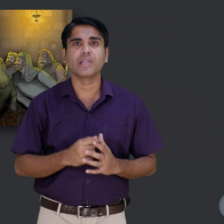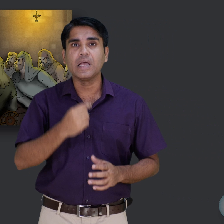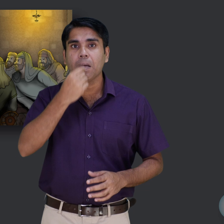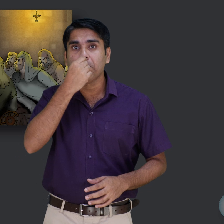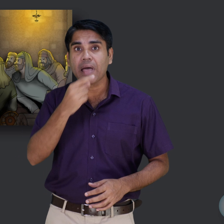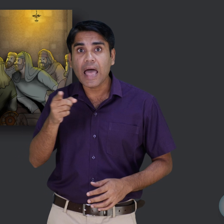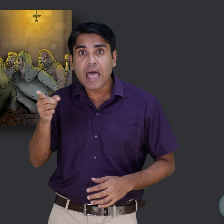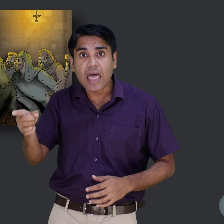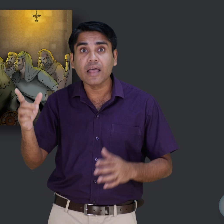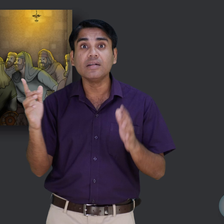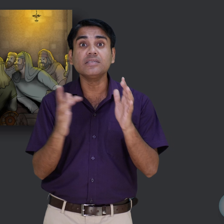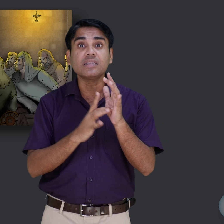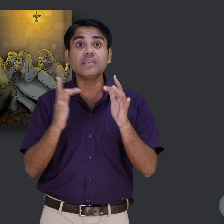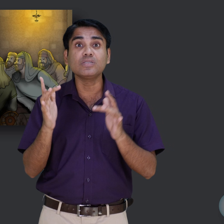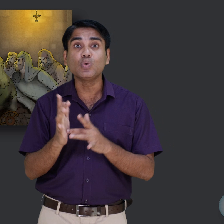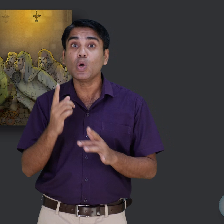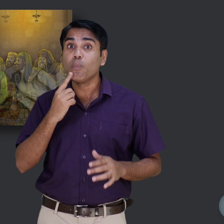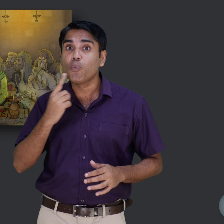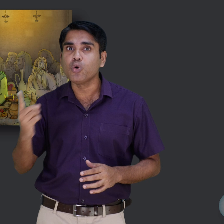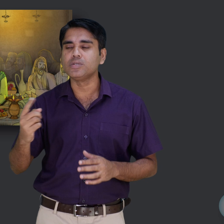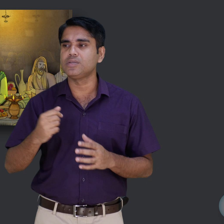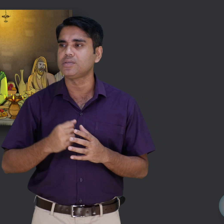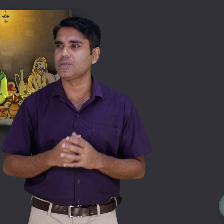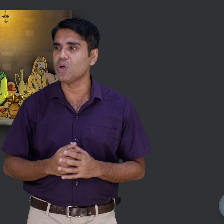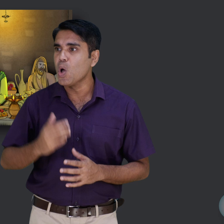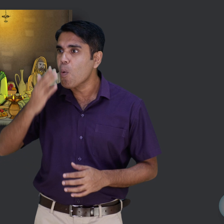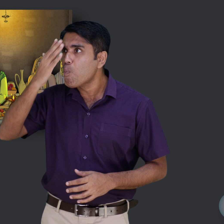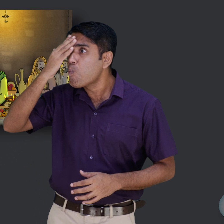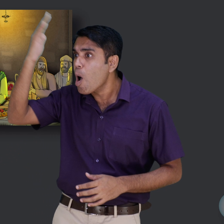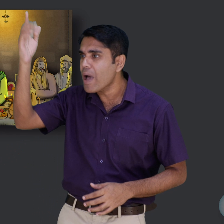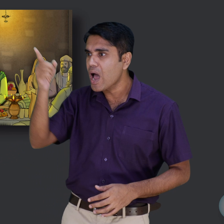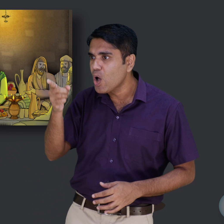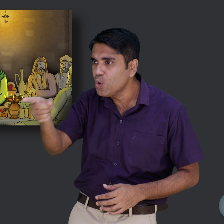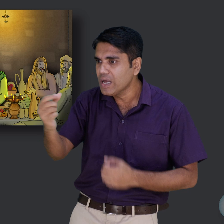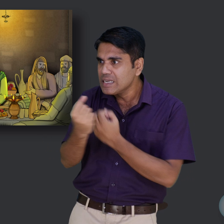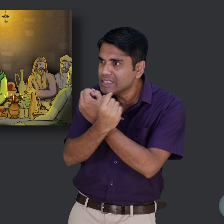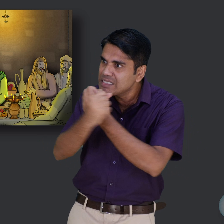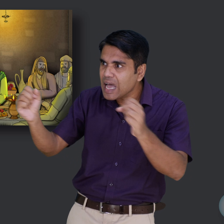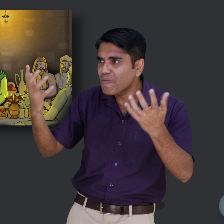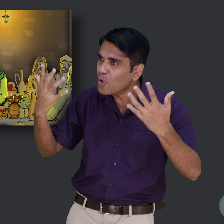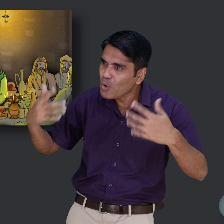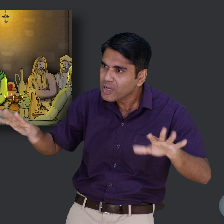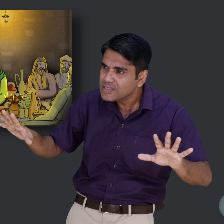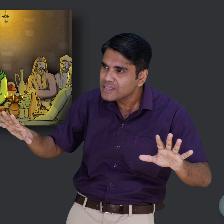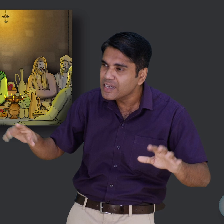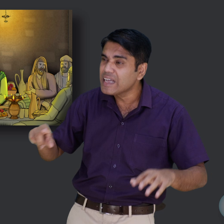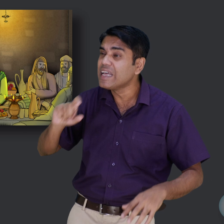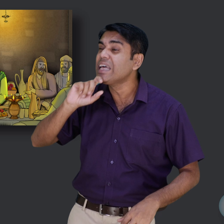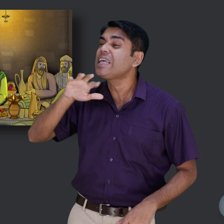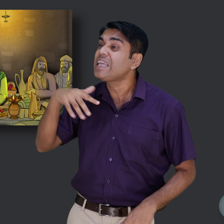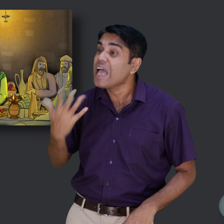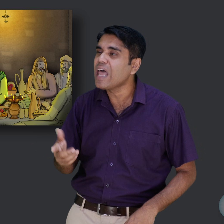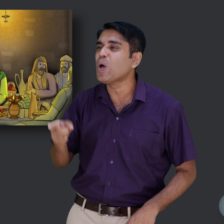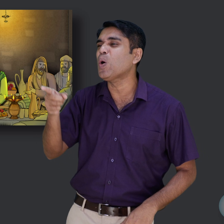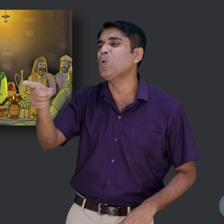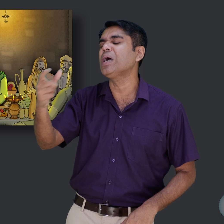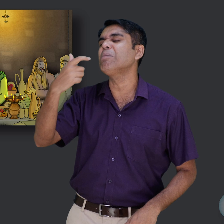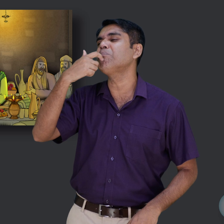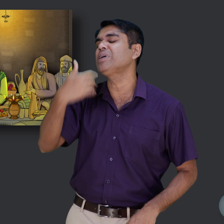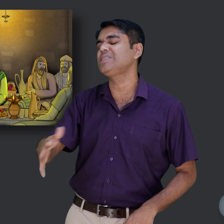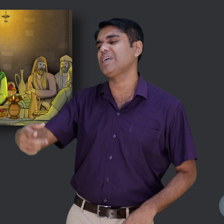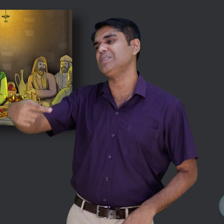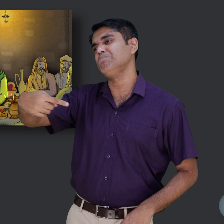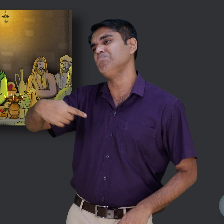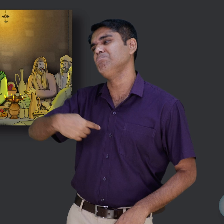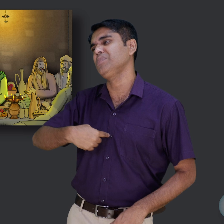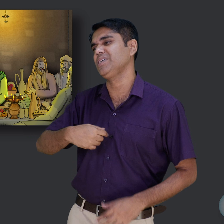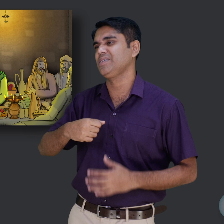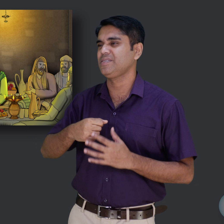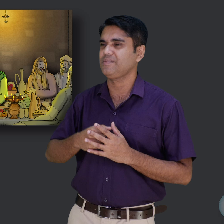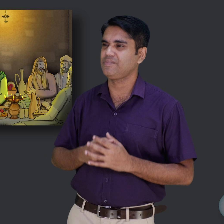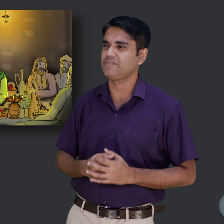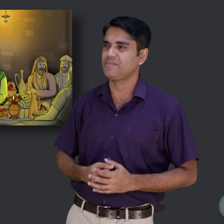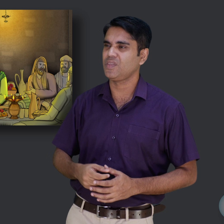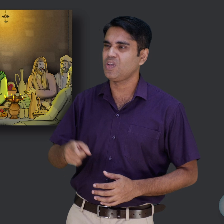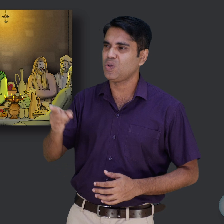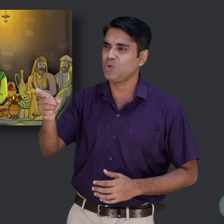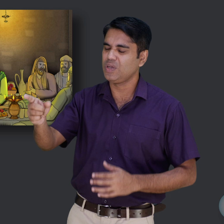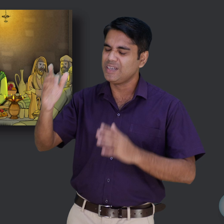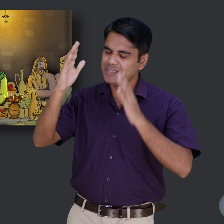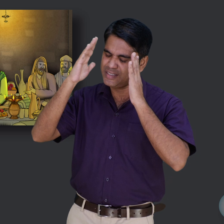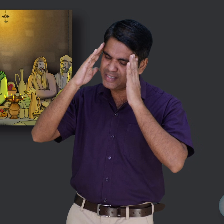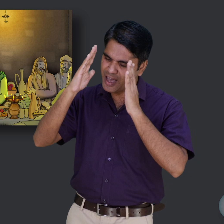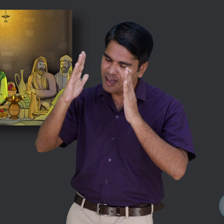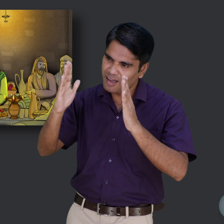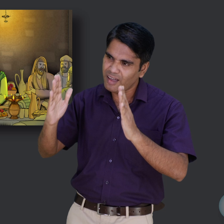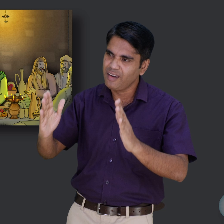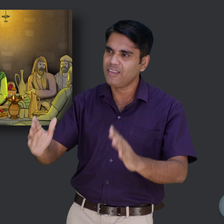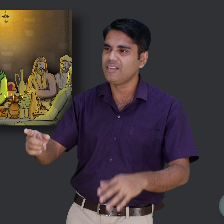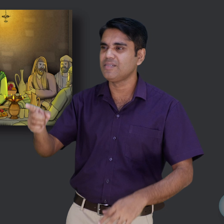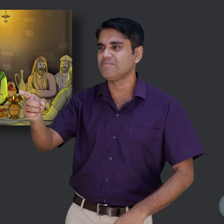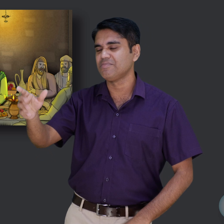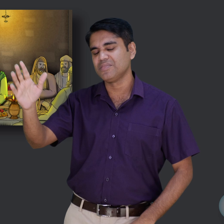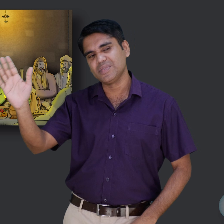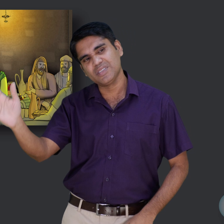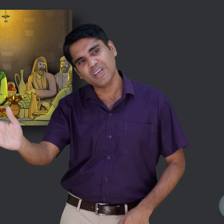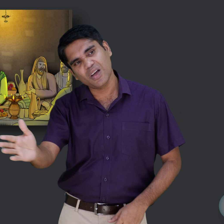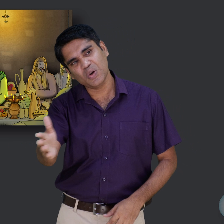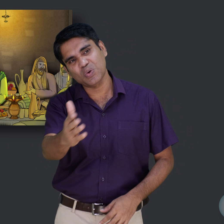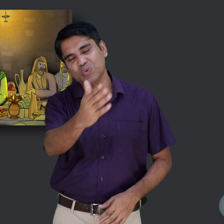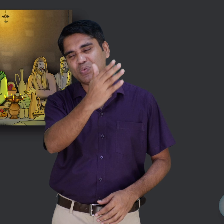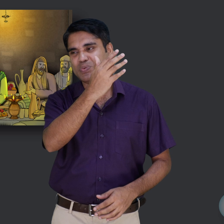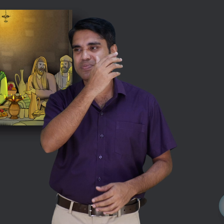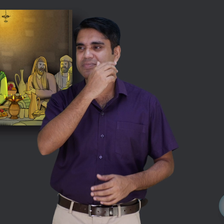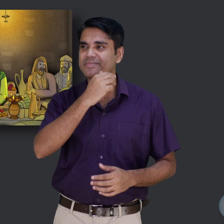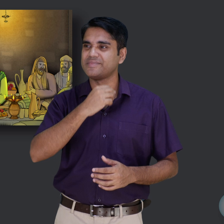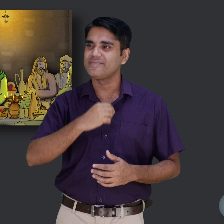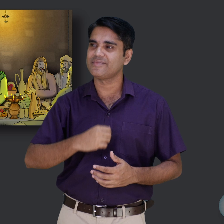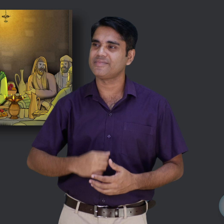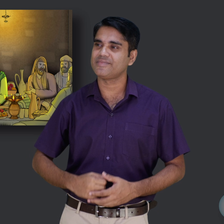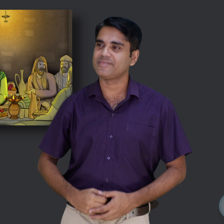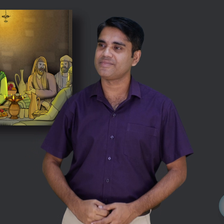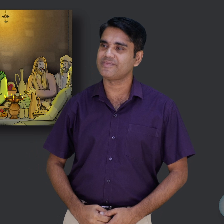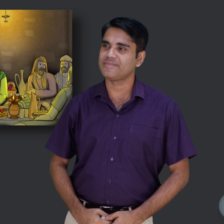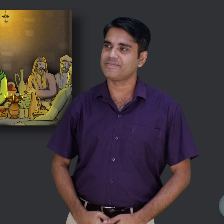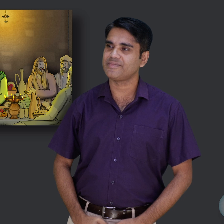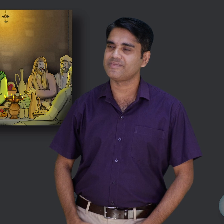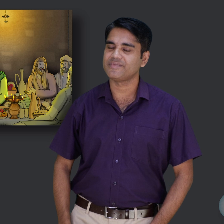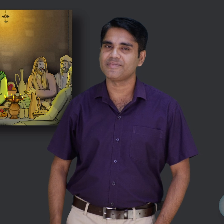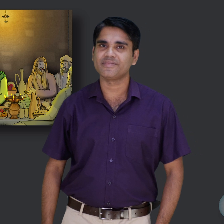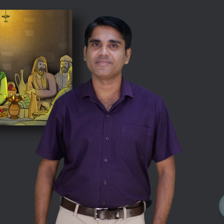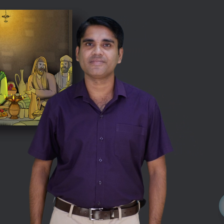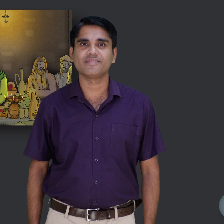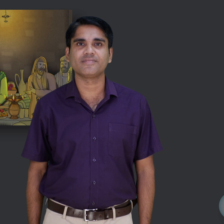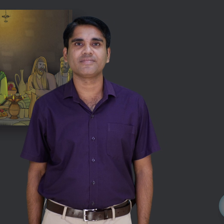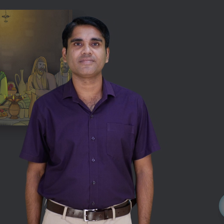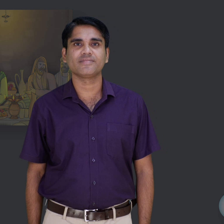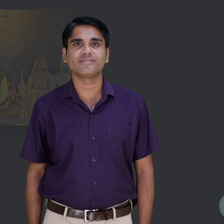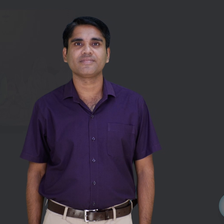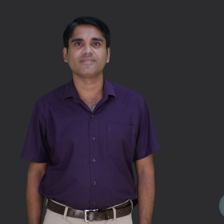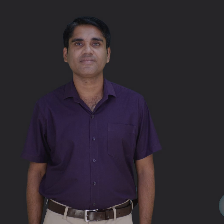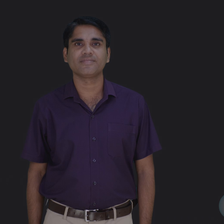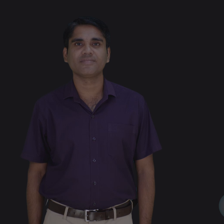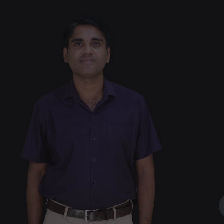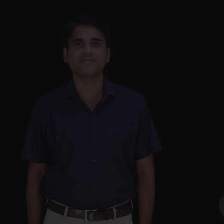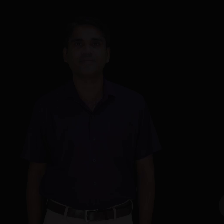And Jesus told the woman, “Your faith has saved you; go in peace.”